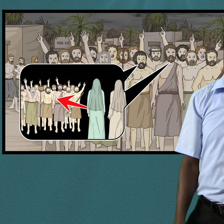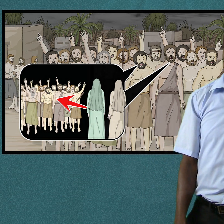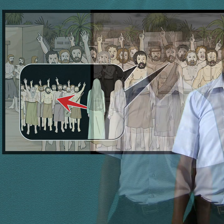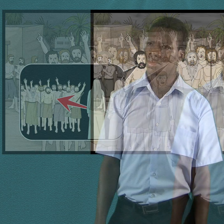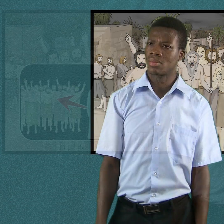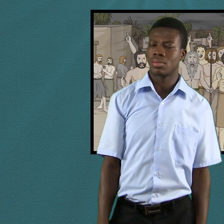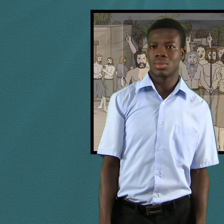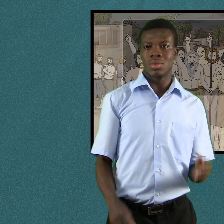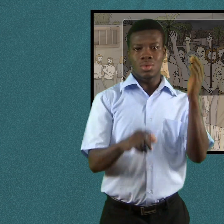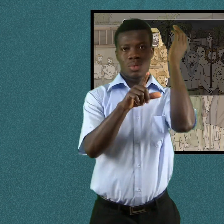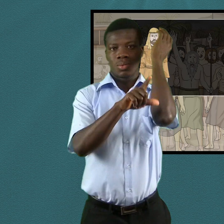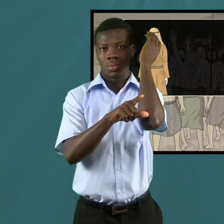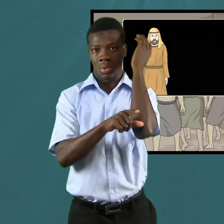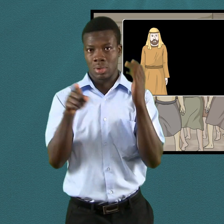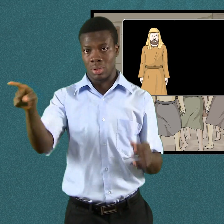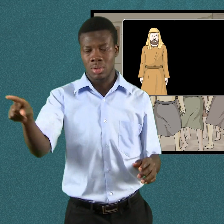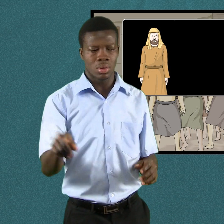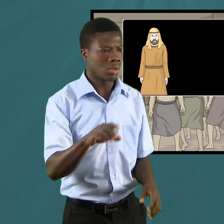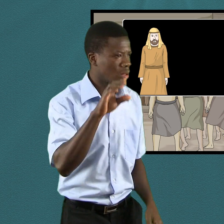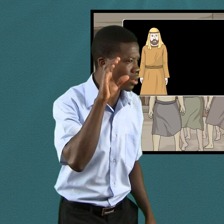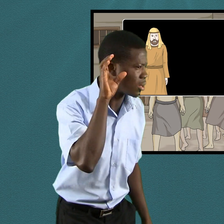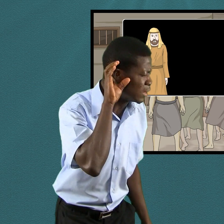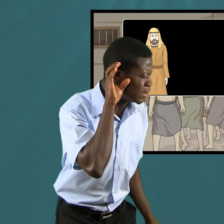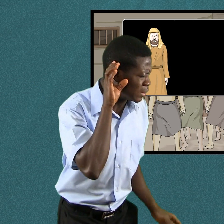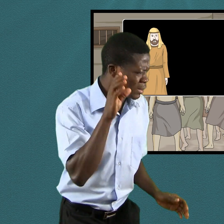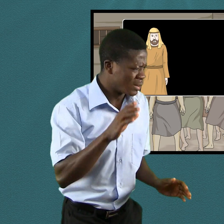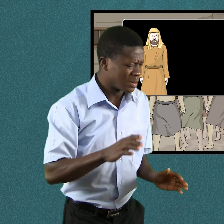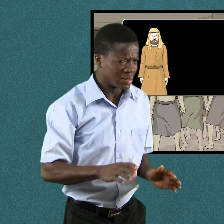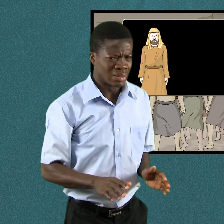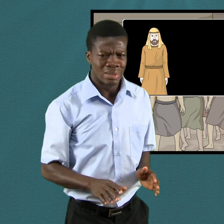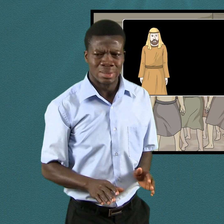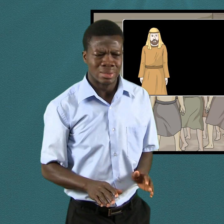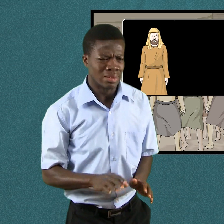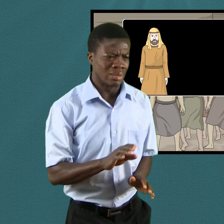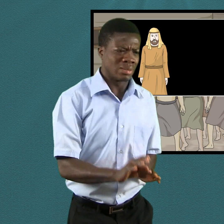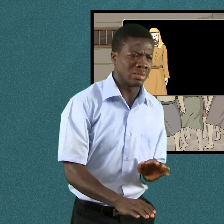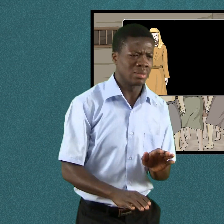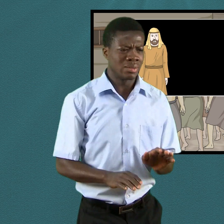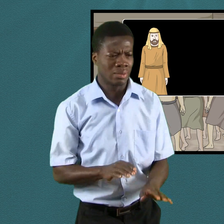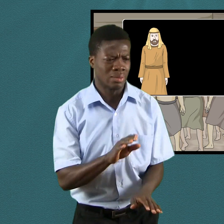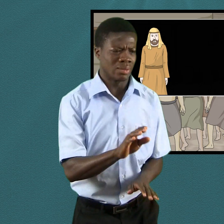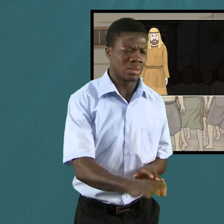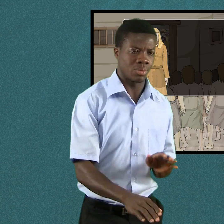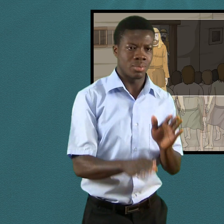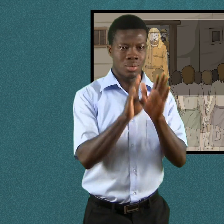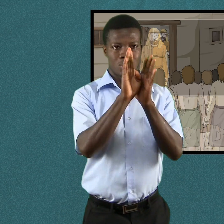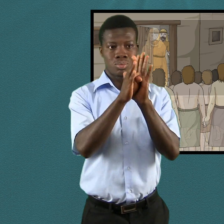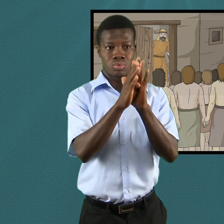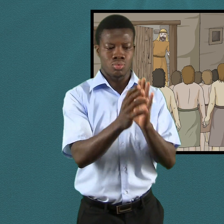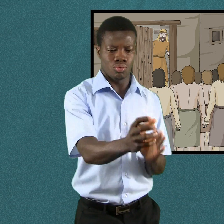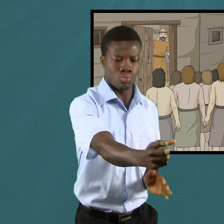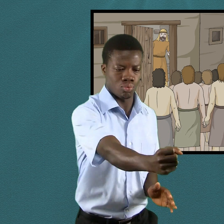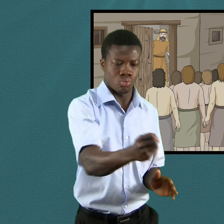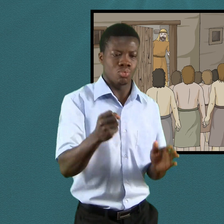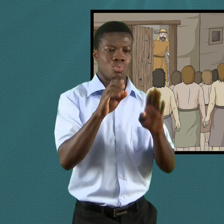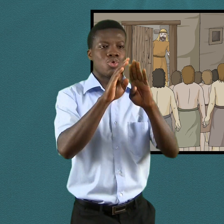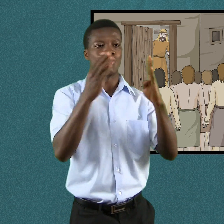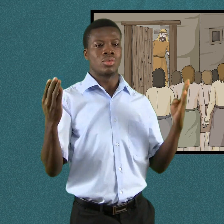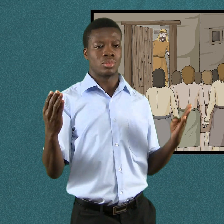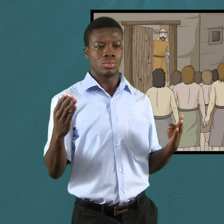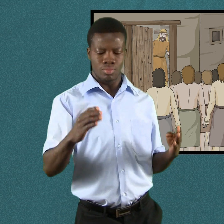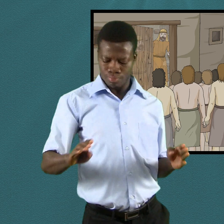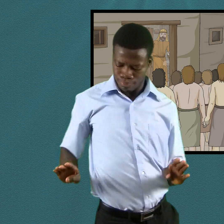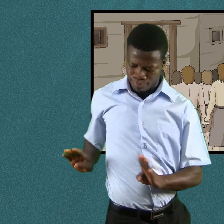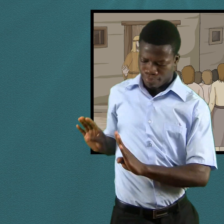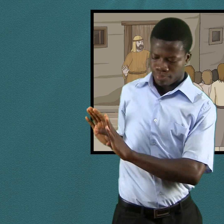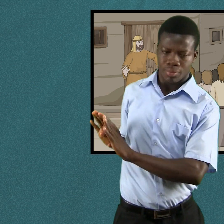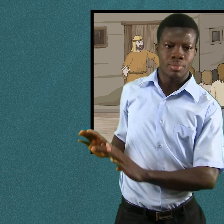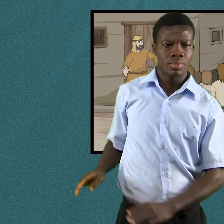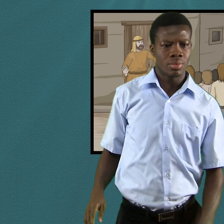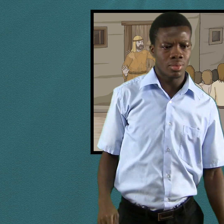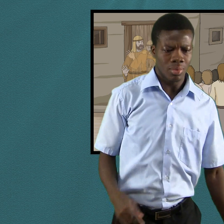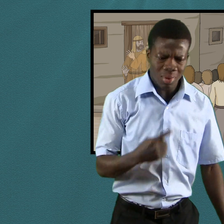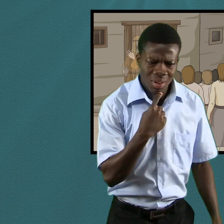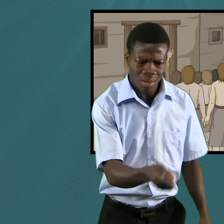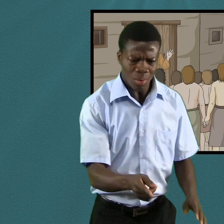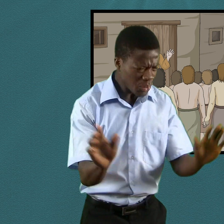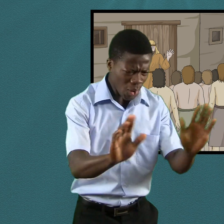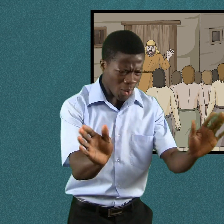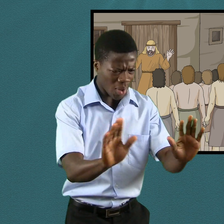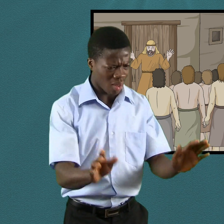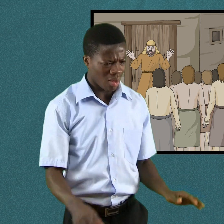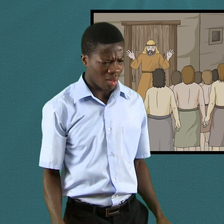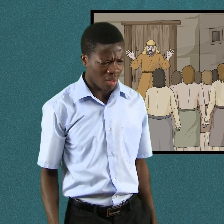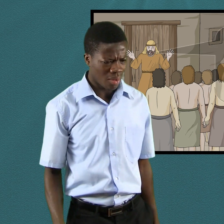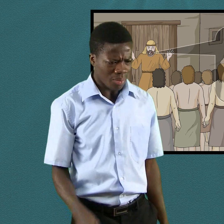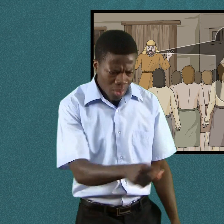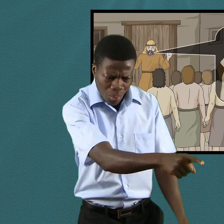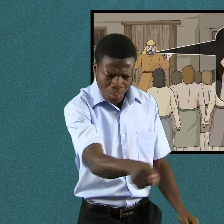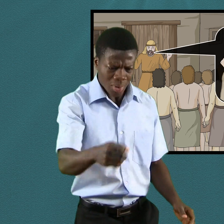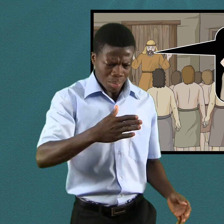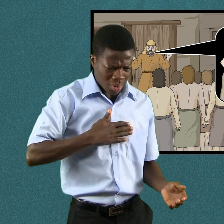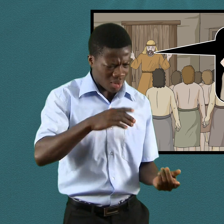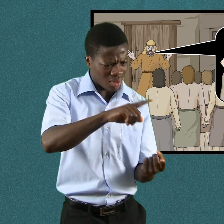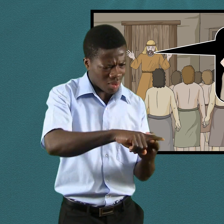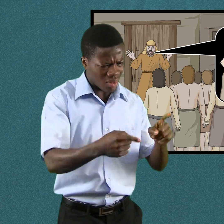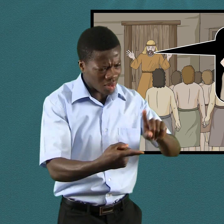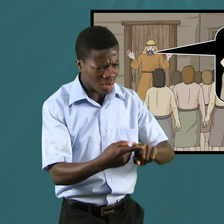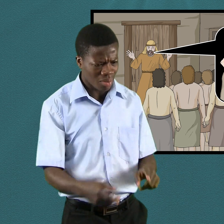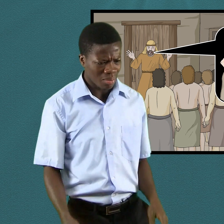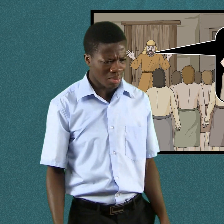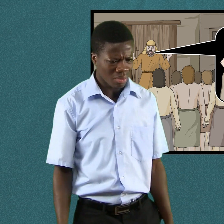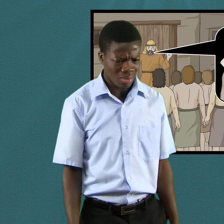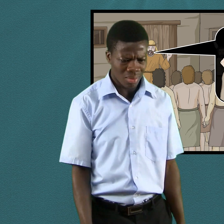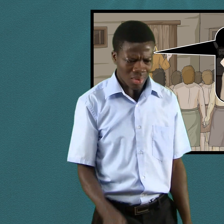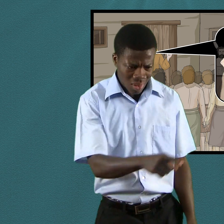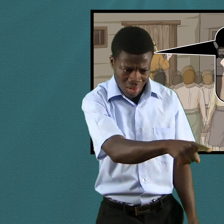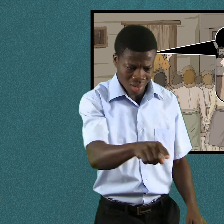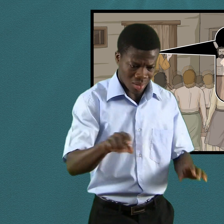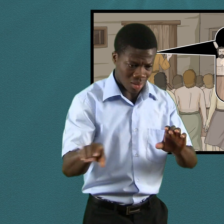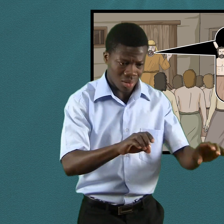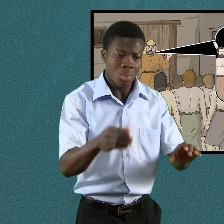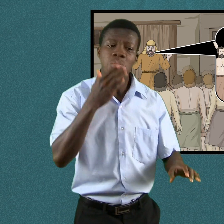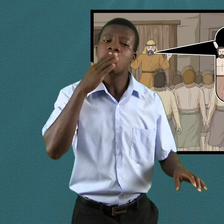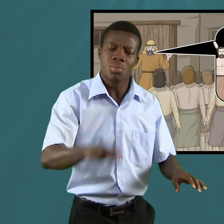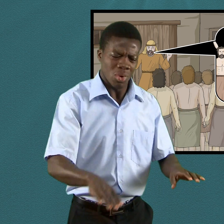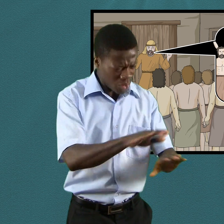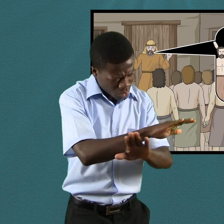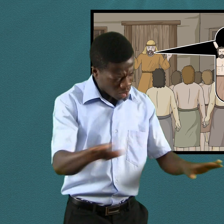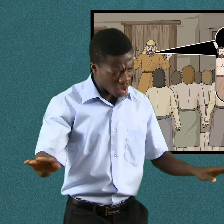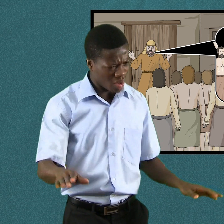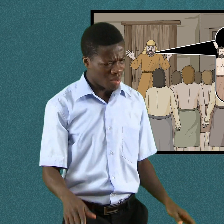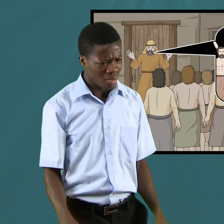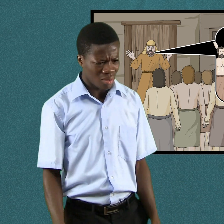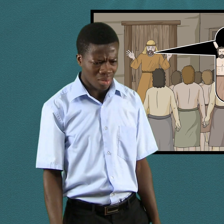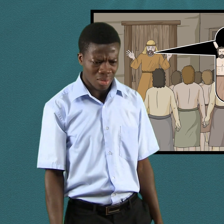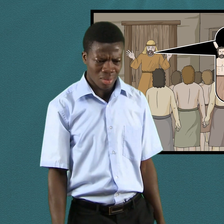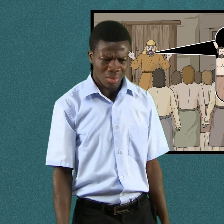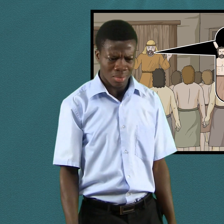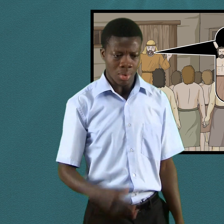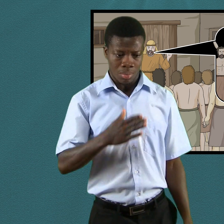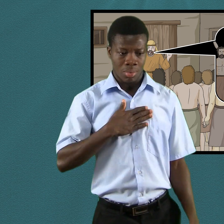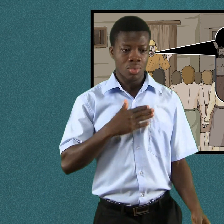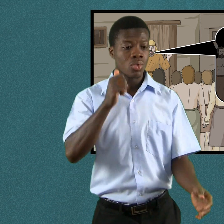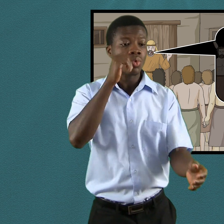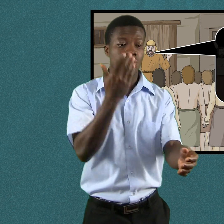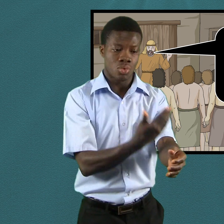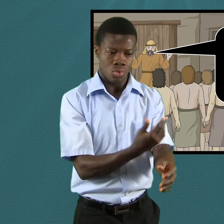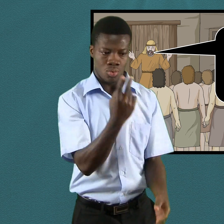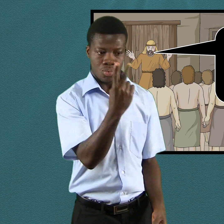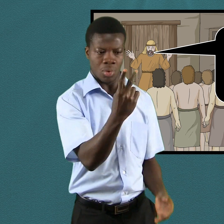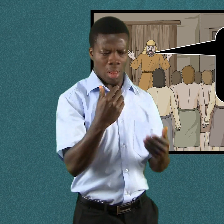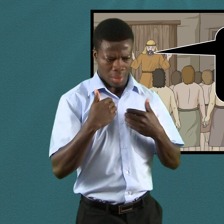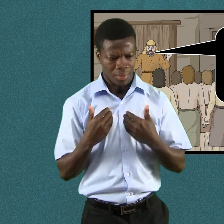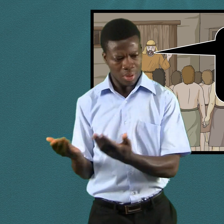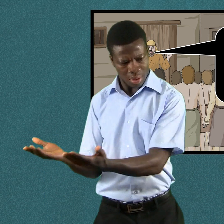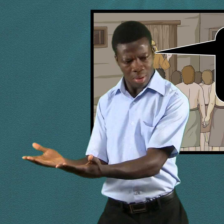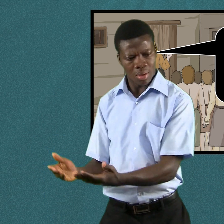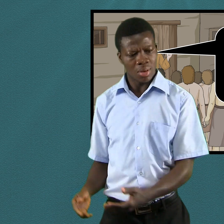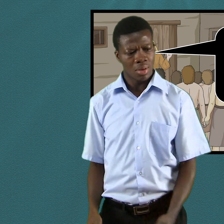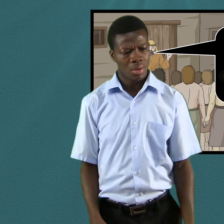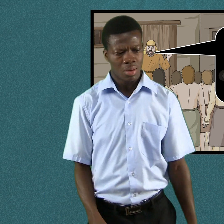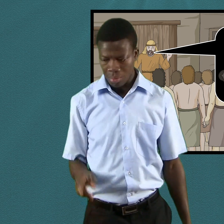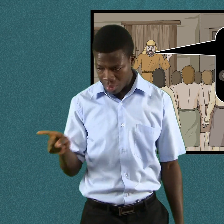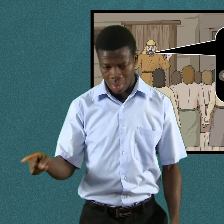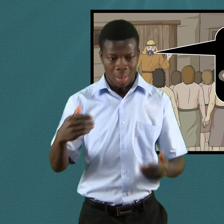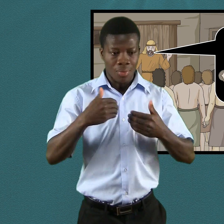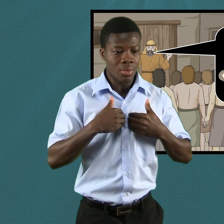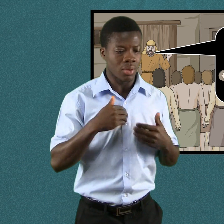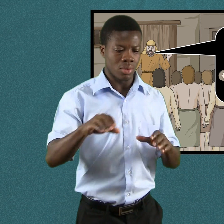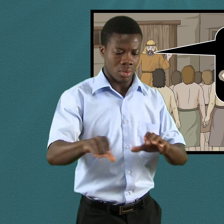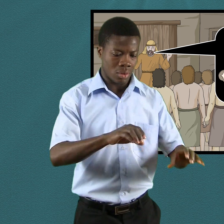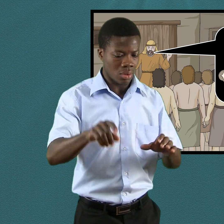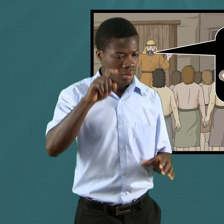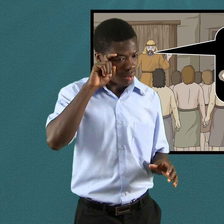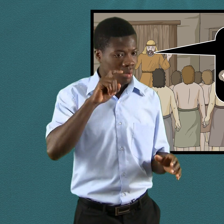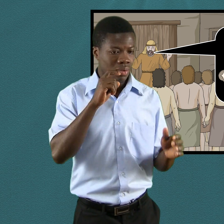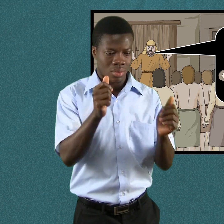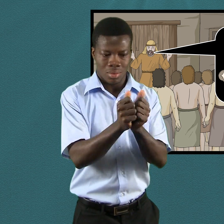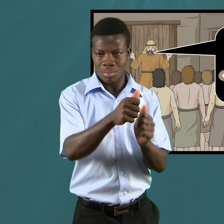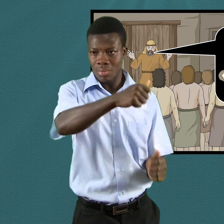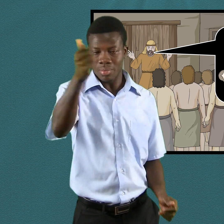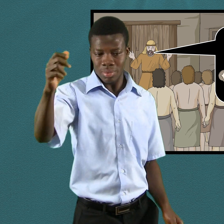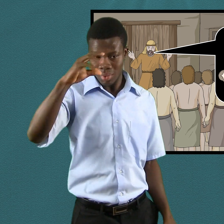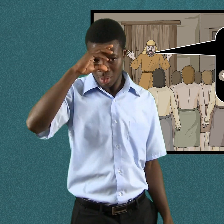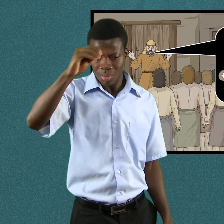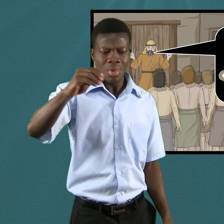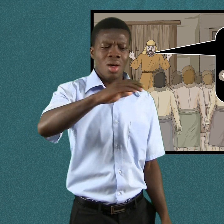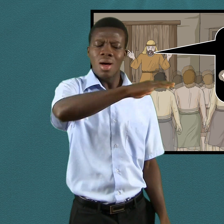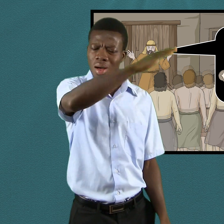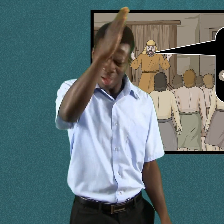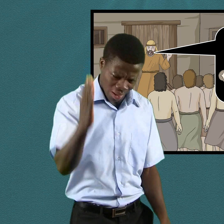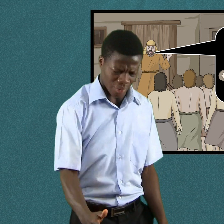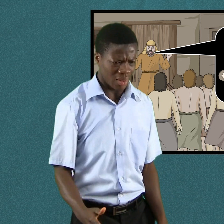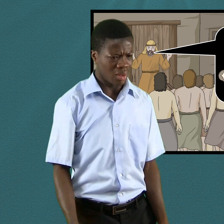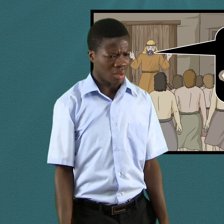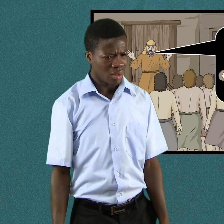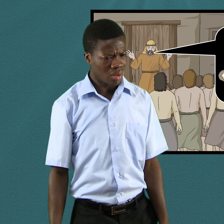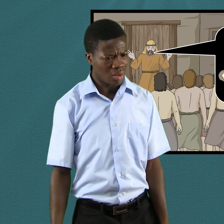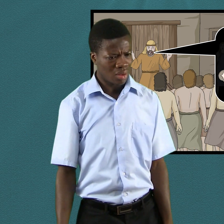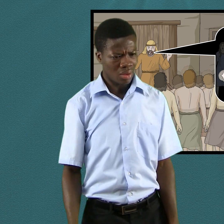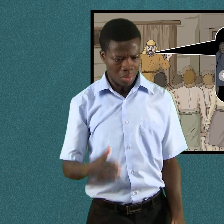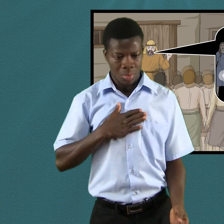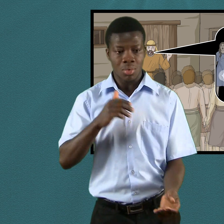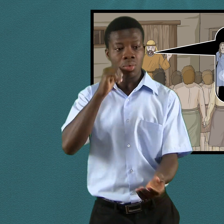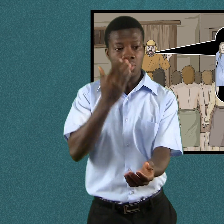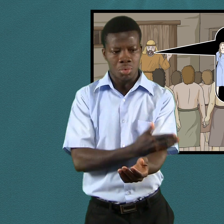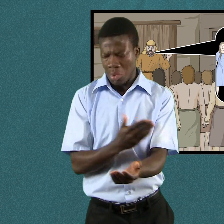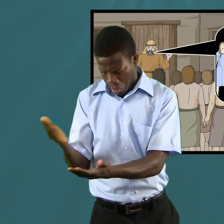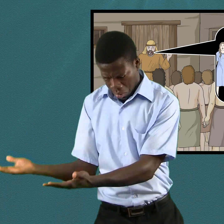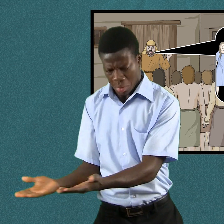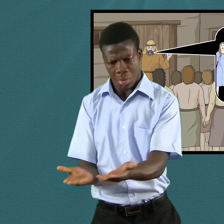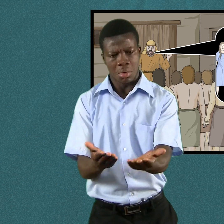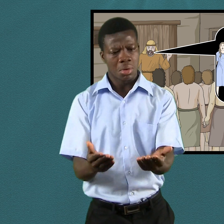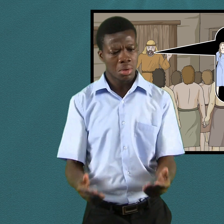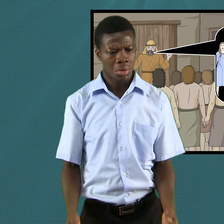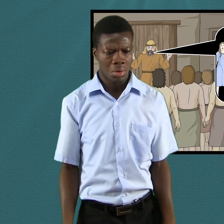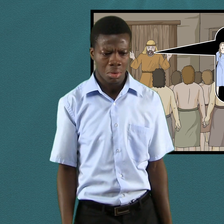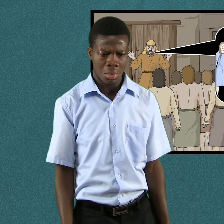Lot went outside to meet them, shutting the door behind him. “Please, my brothers,” he pleaded, “don’t do such a wicked thing! Look, I have two daughters who have never slept with a man.